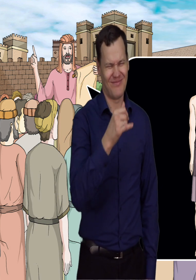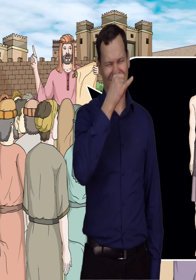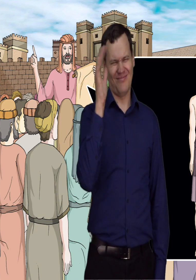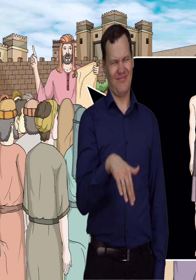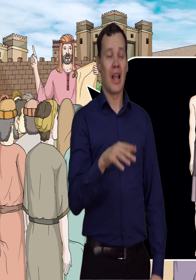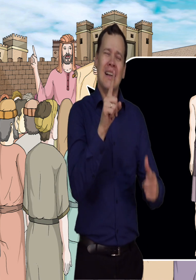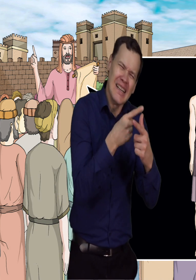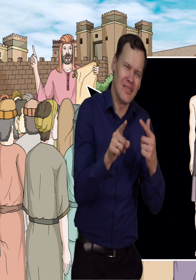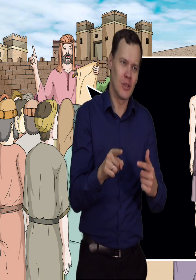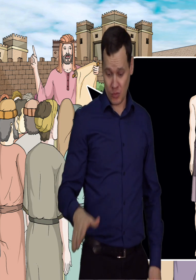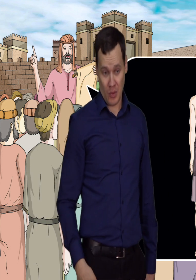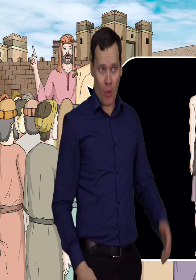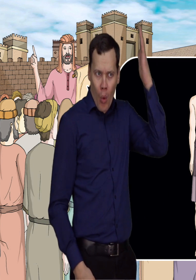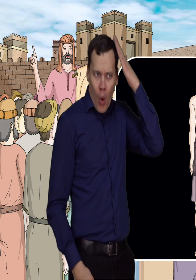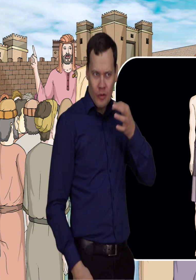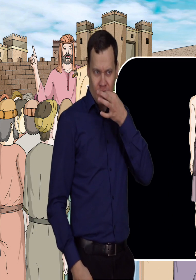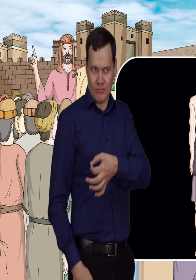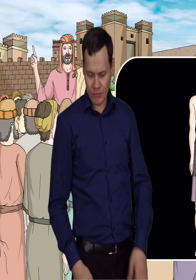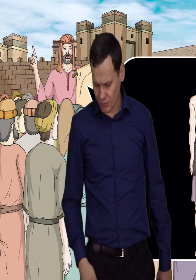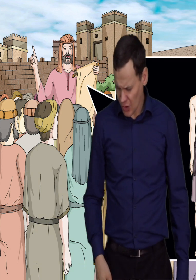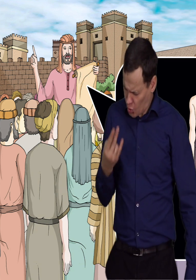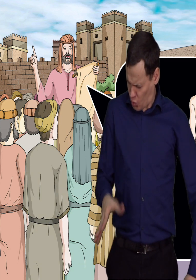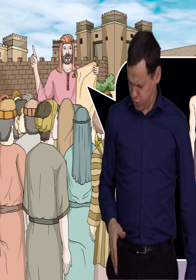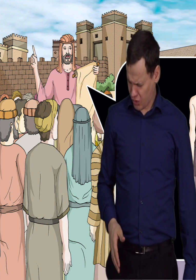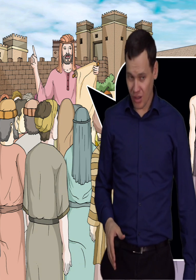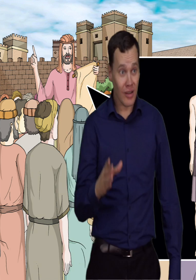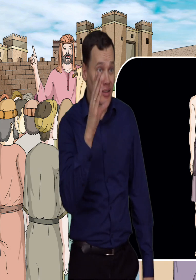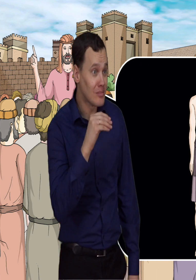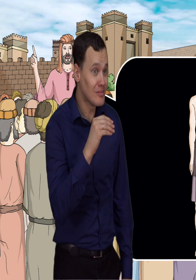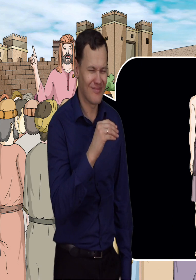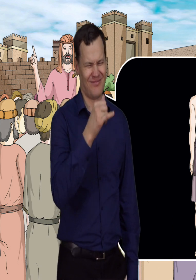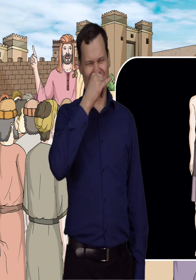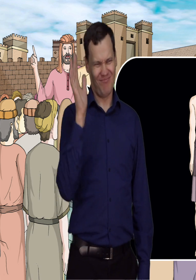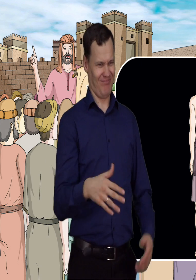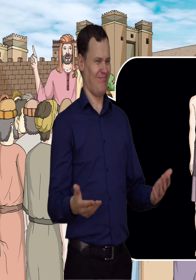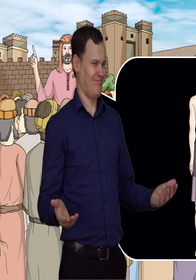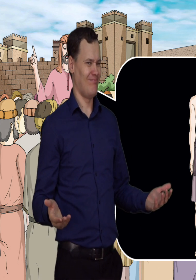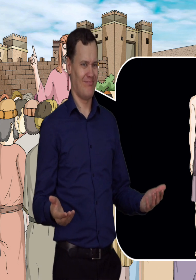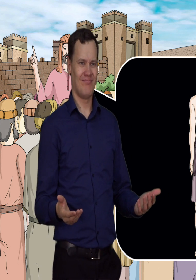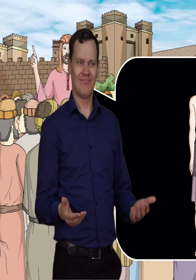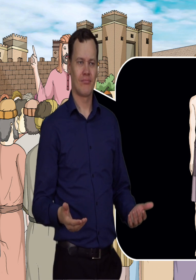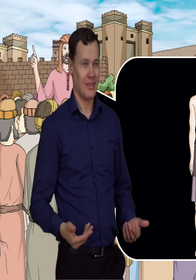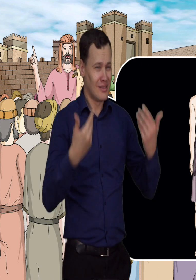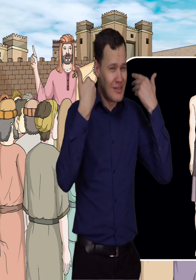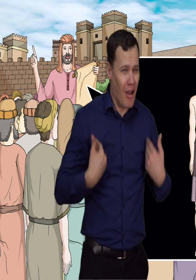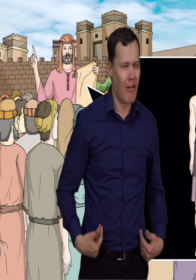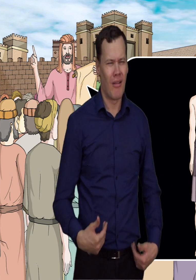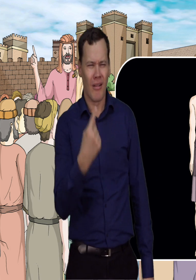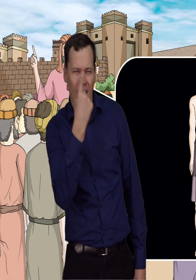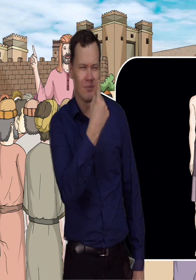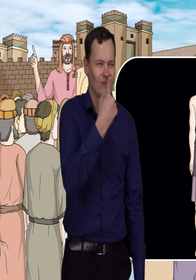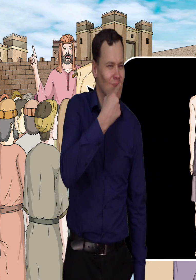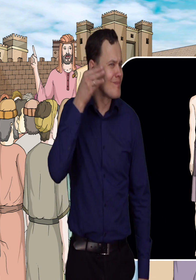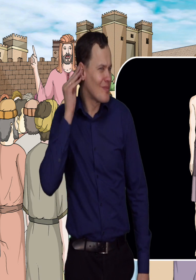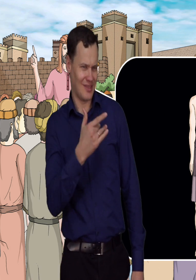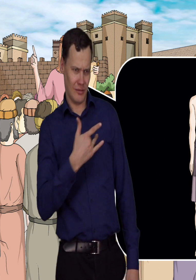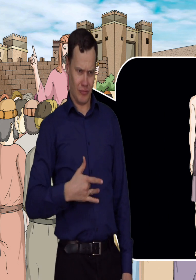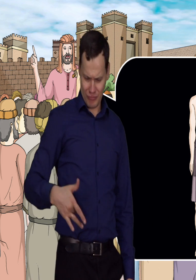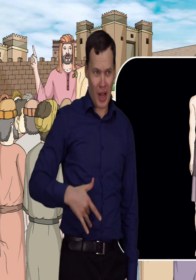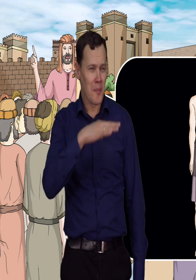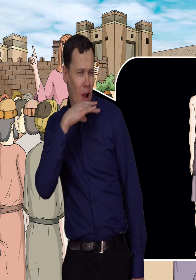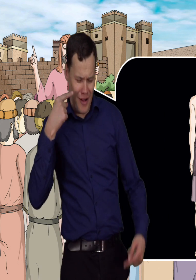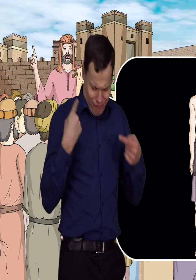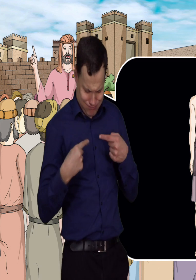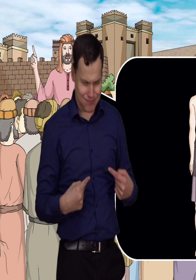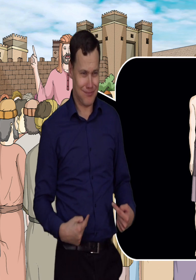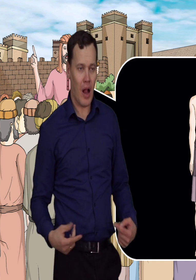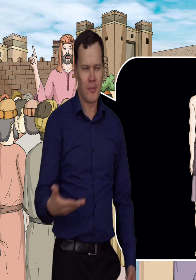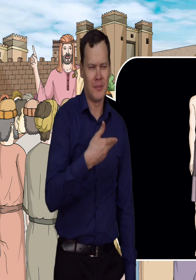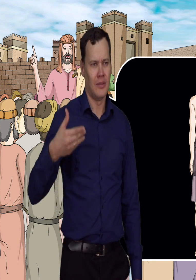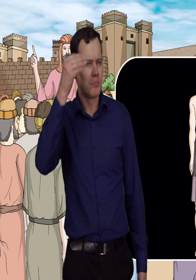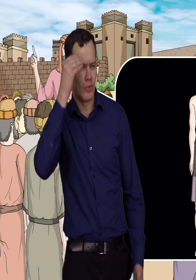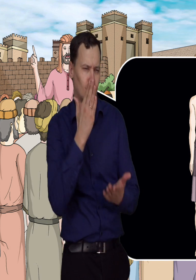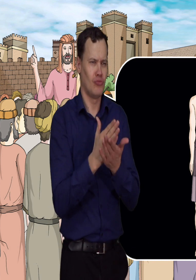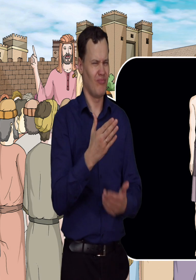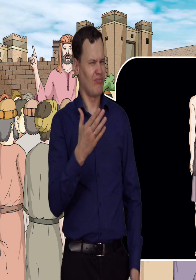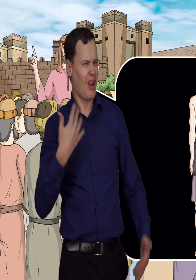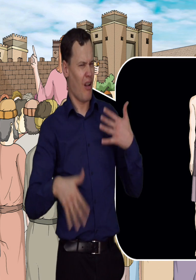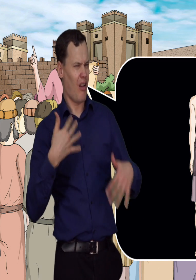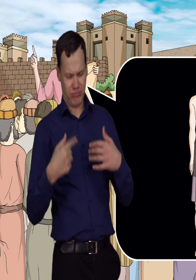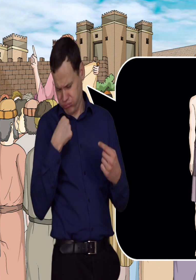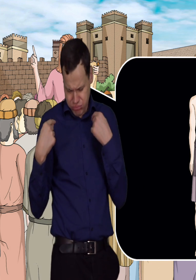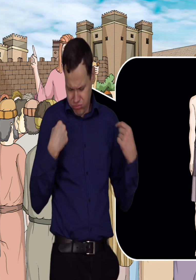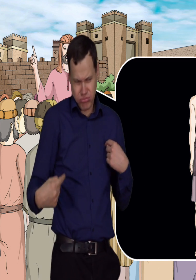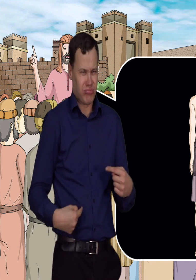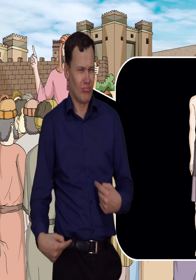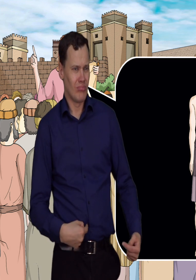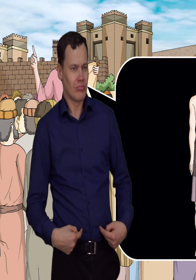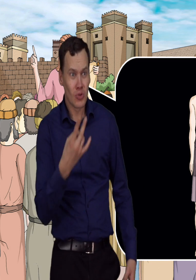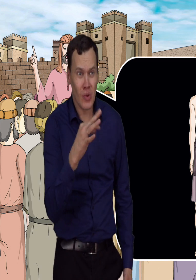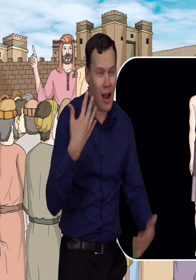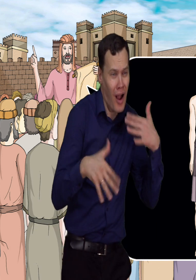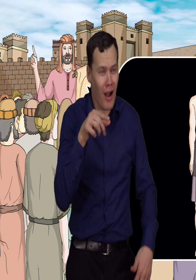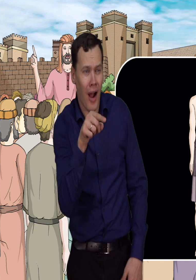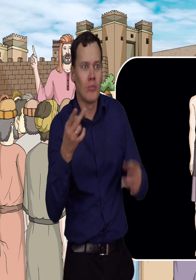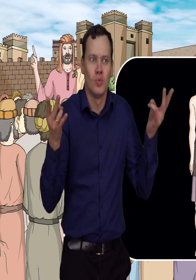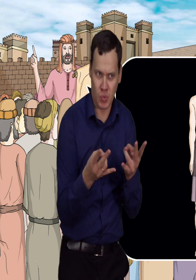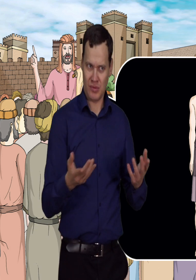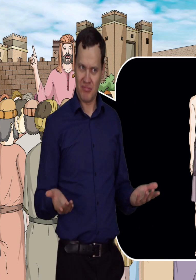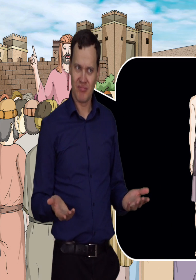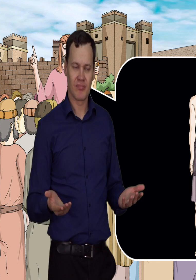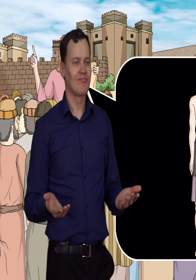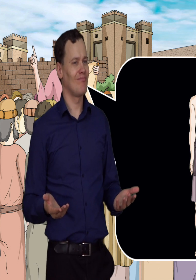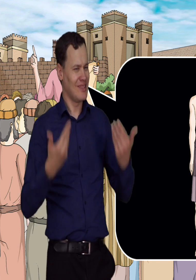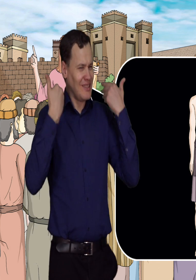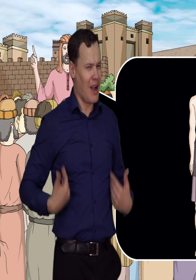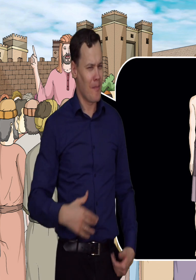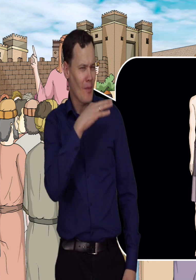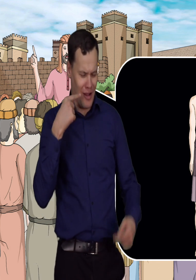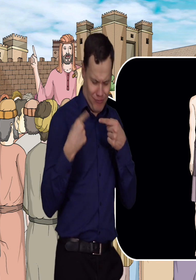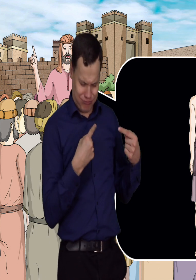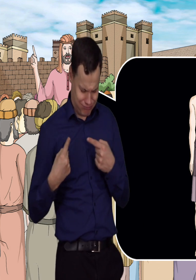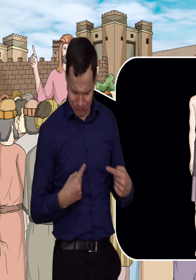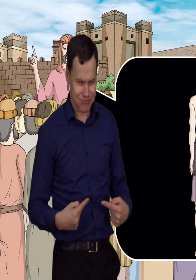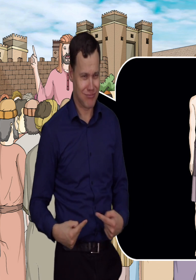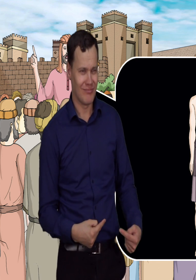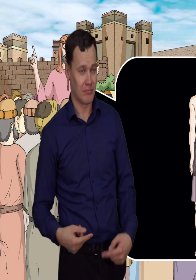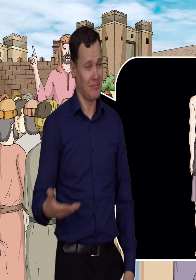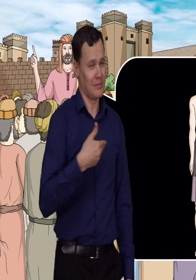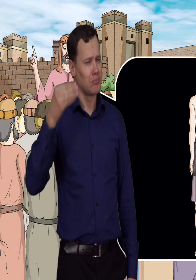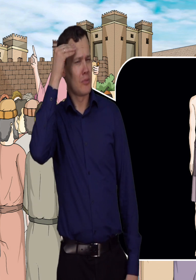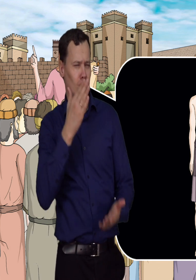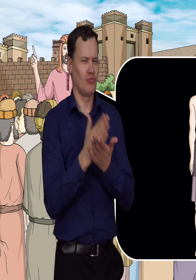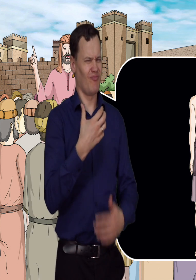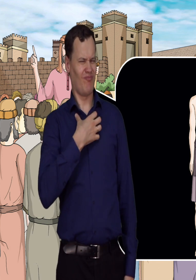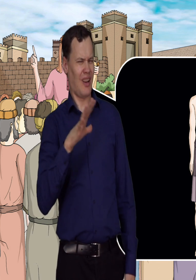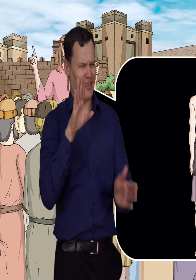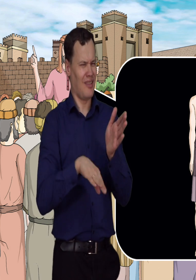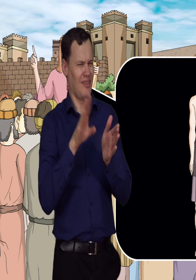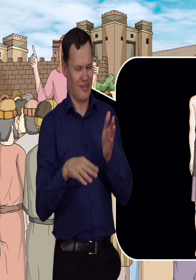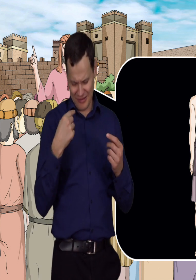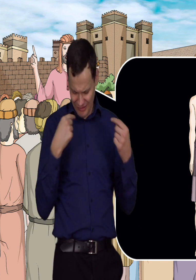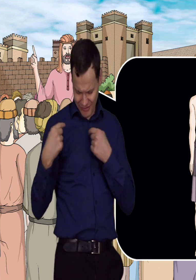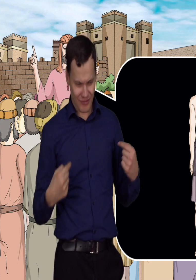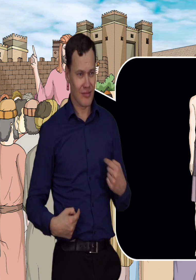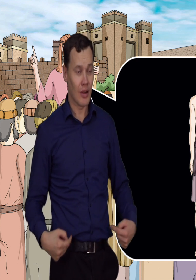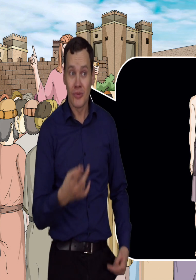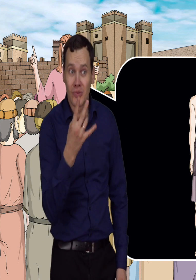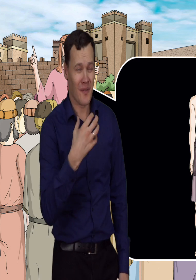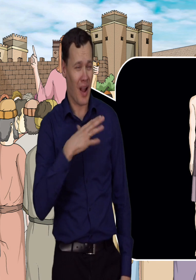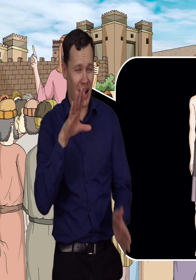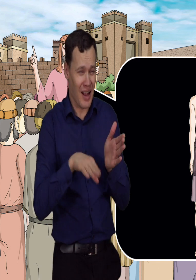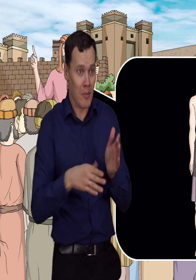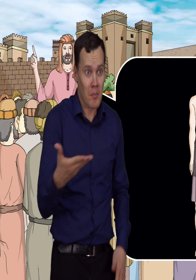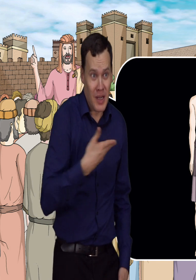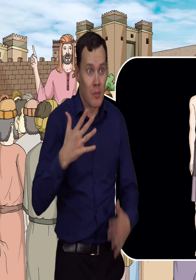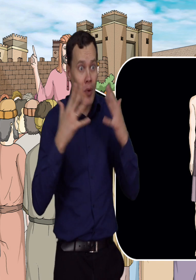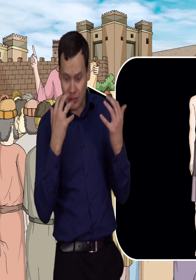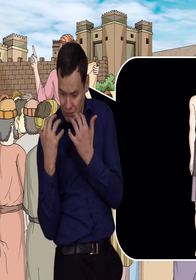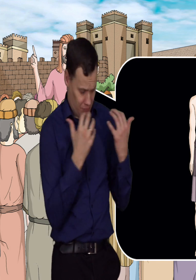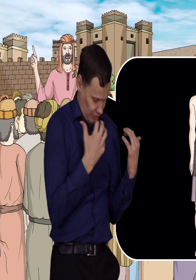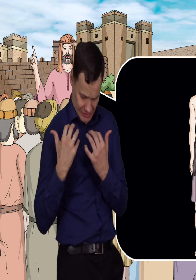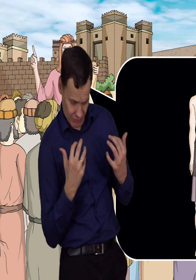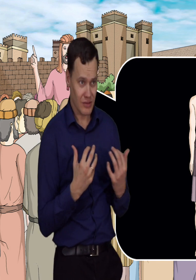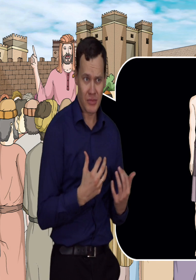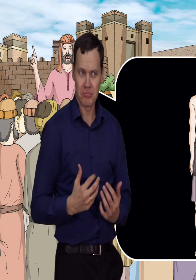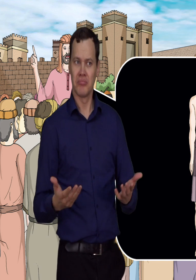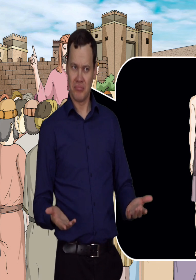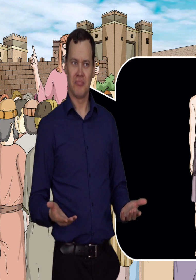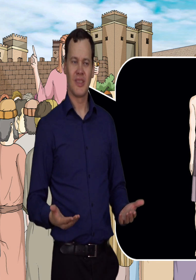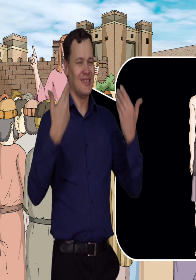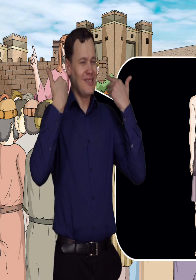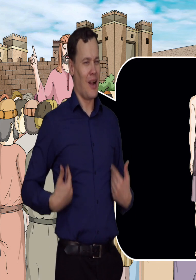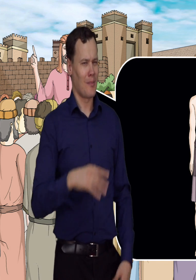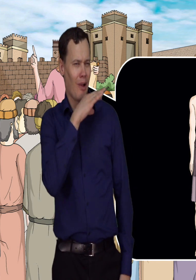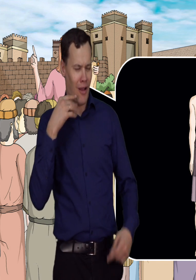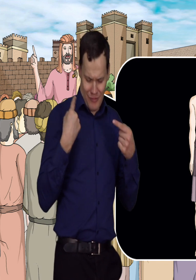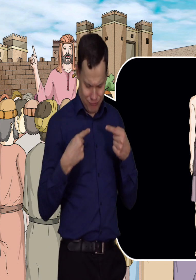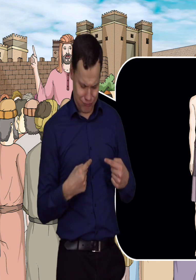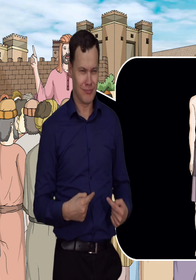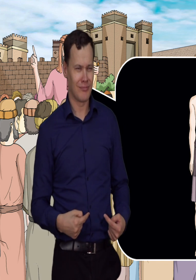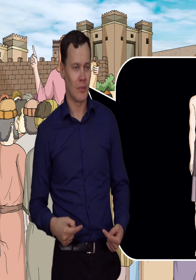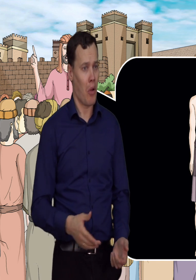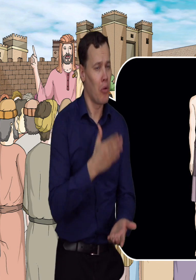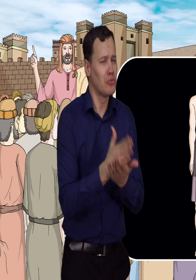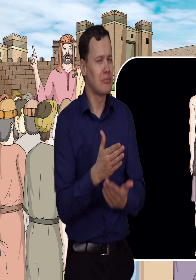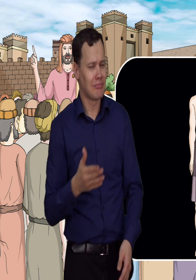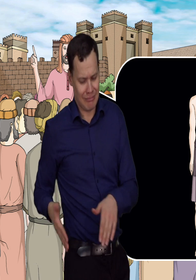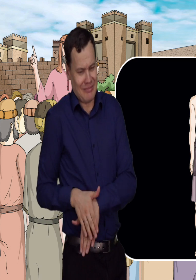On the contrary, the parts of the body that seem to be weaker are indispensable, and the parts we consider less honorable, we treat with greater honor.